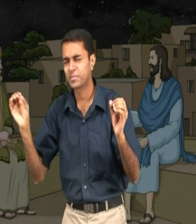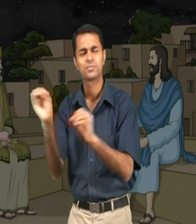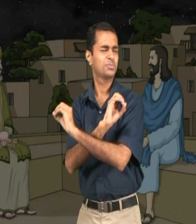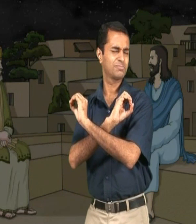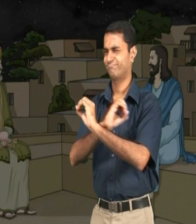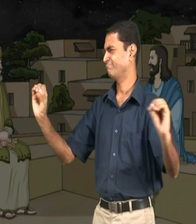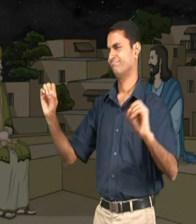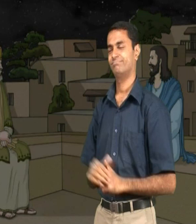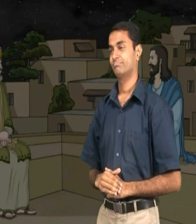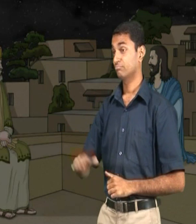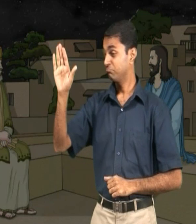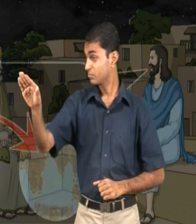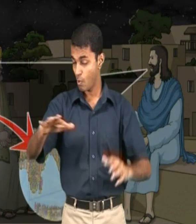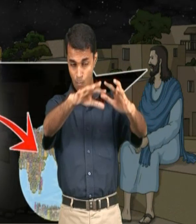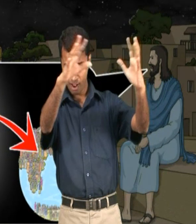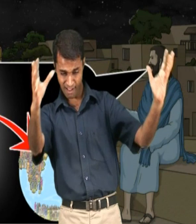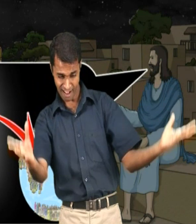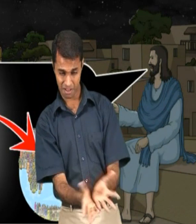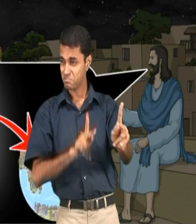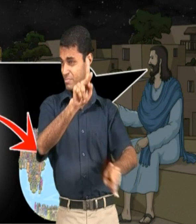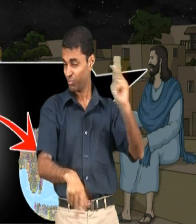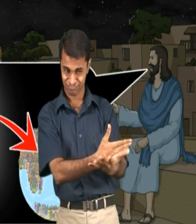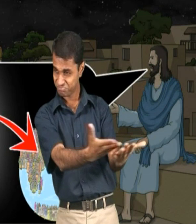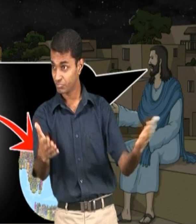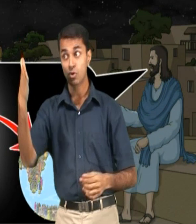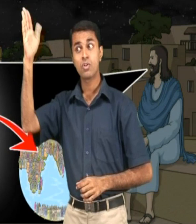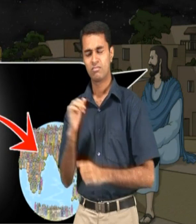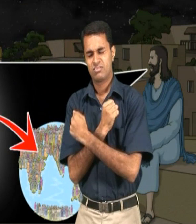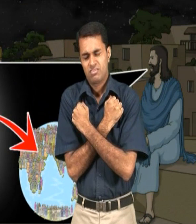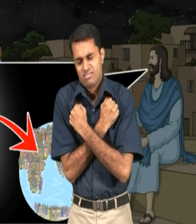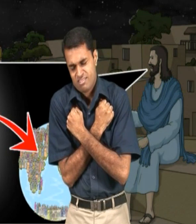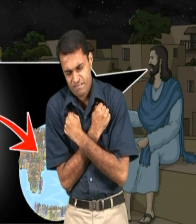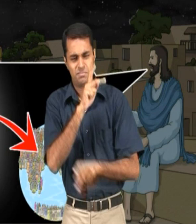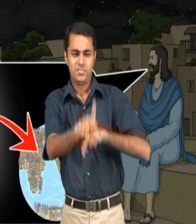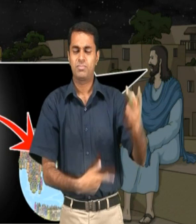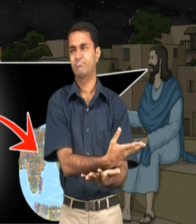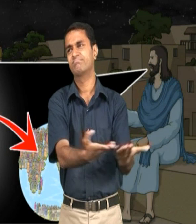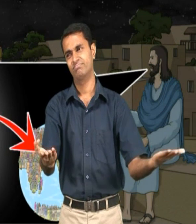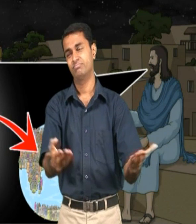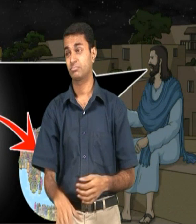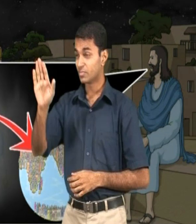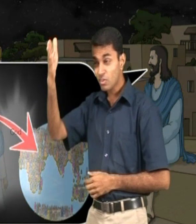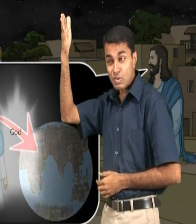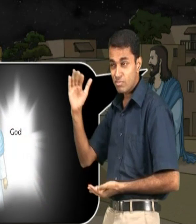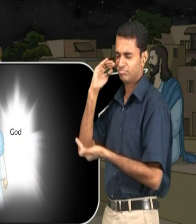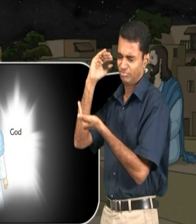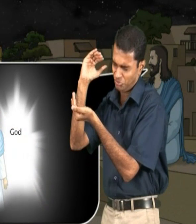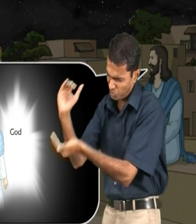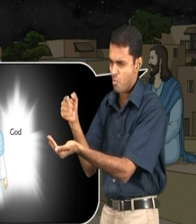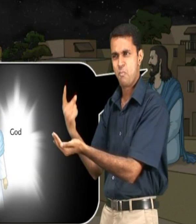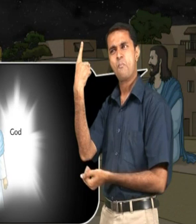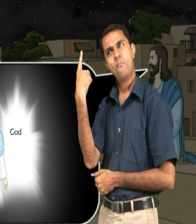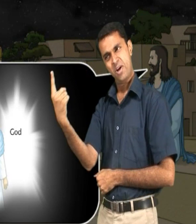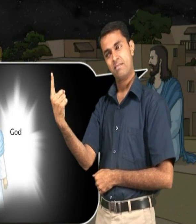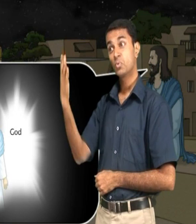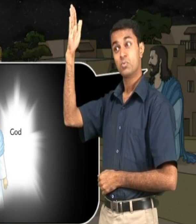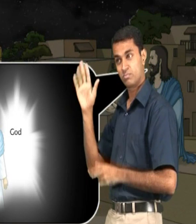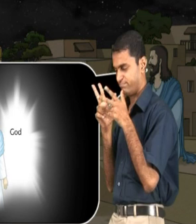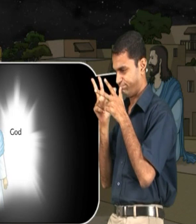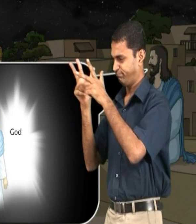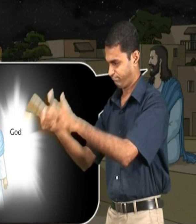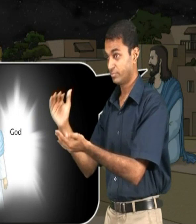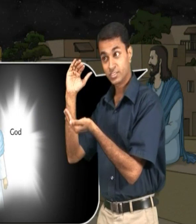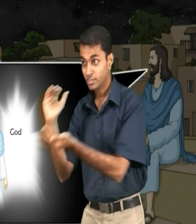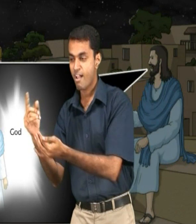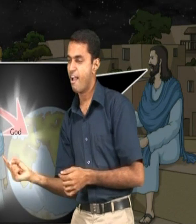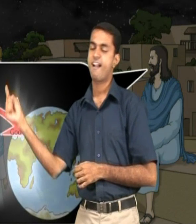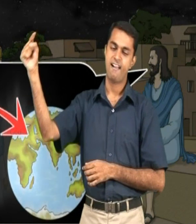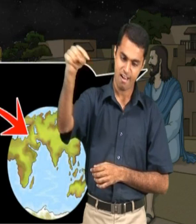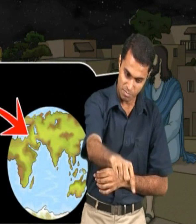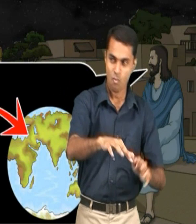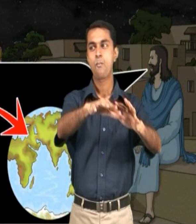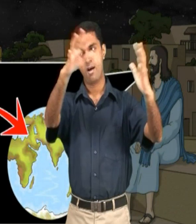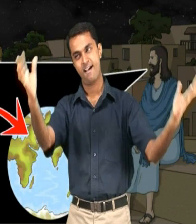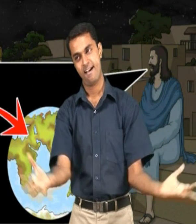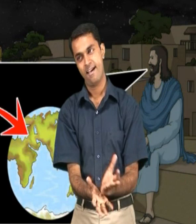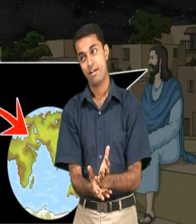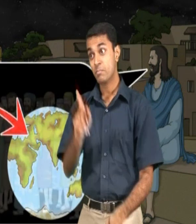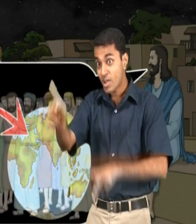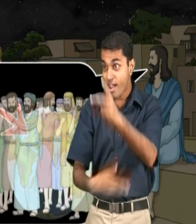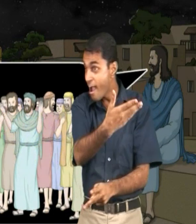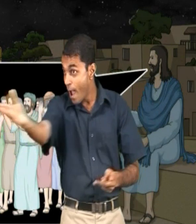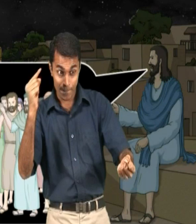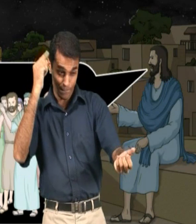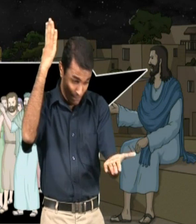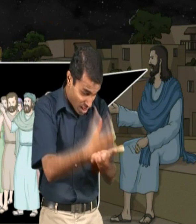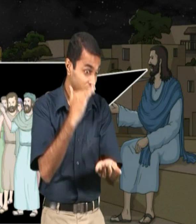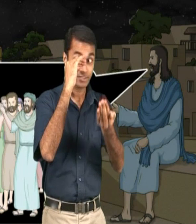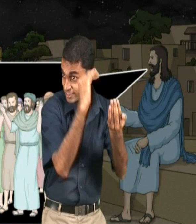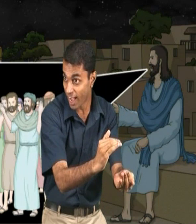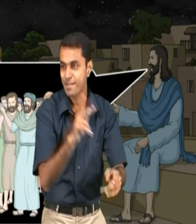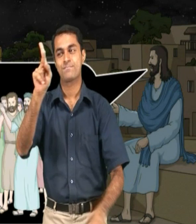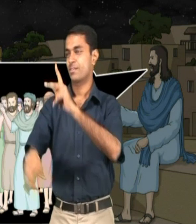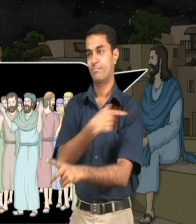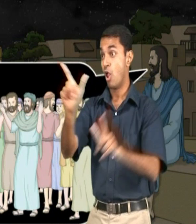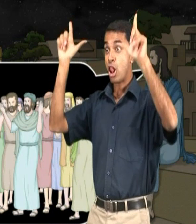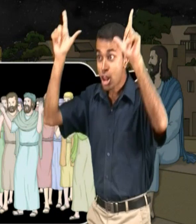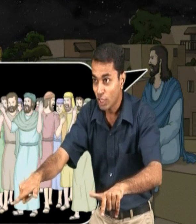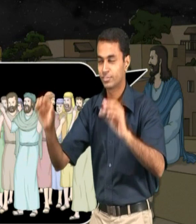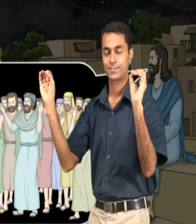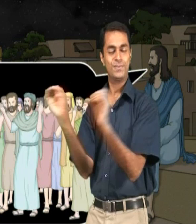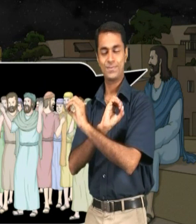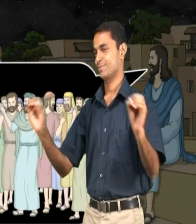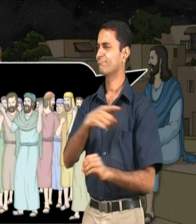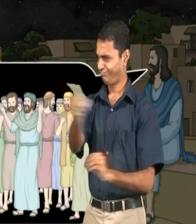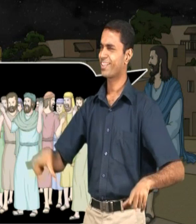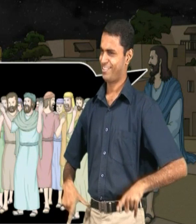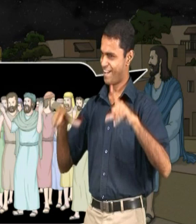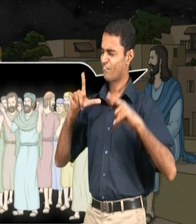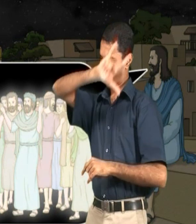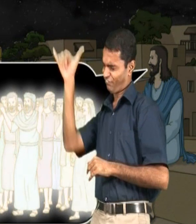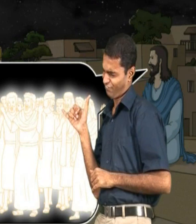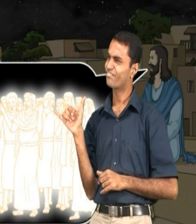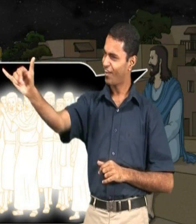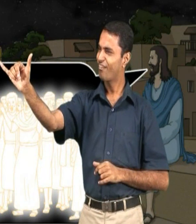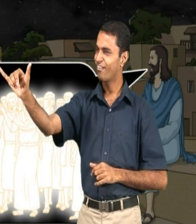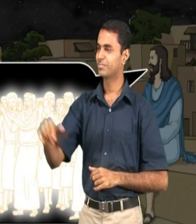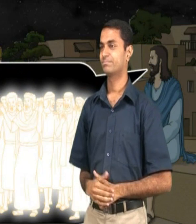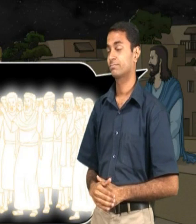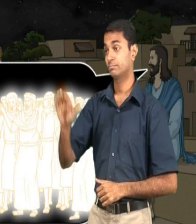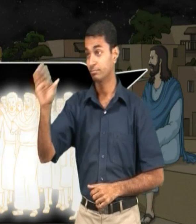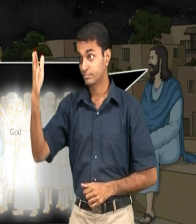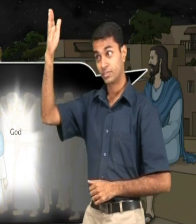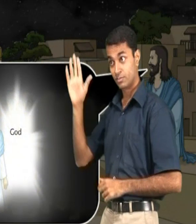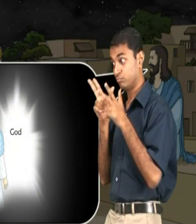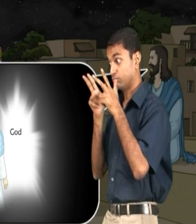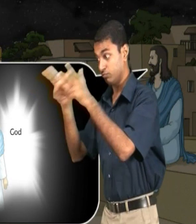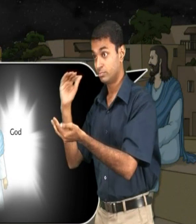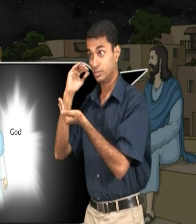For God so loved the world that He gave His one and only Son, that everyone who believes in Him shall not perish but have eternal life.